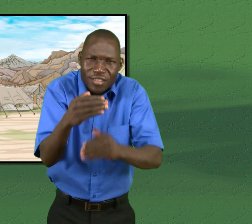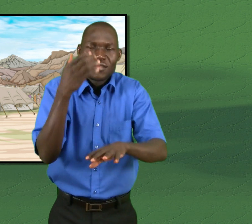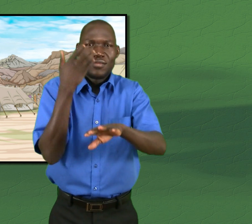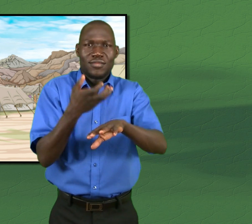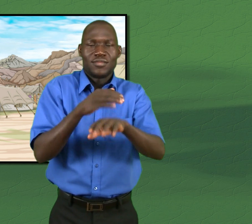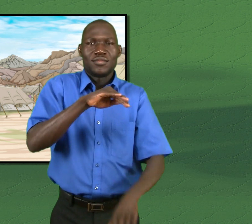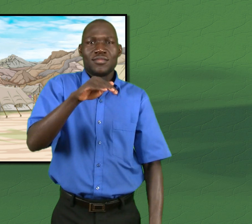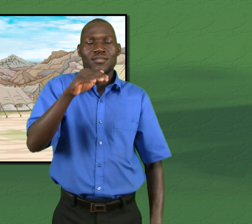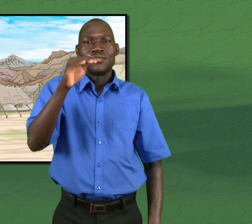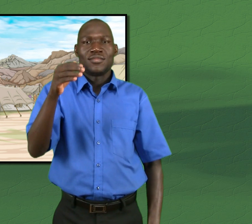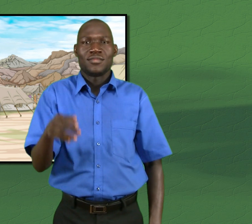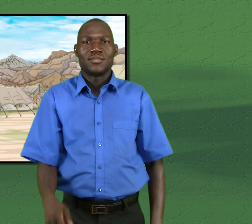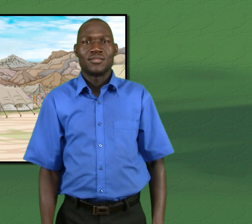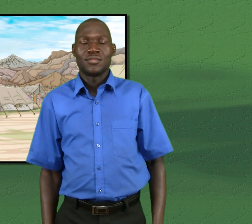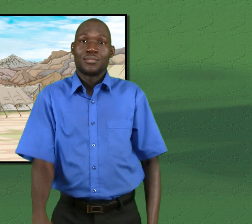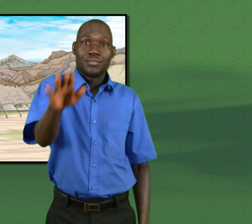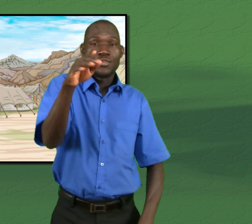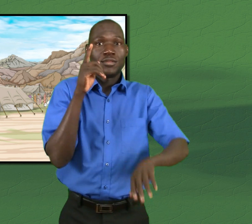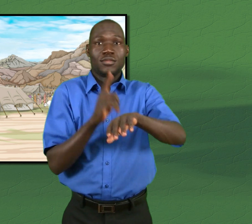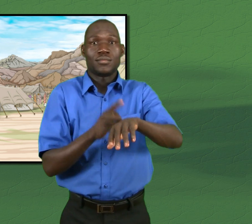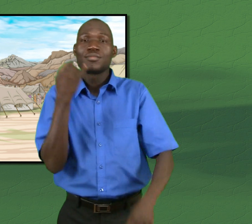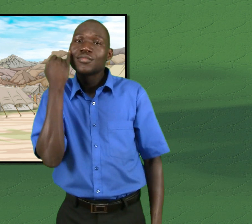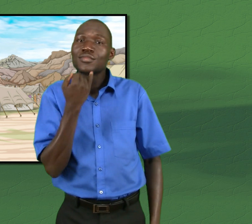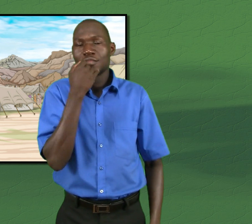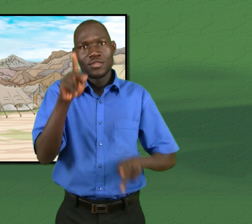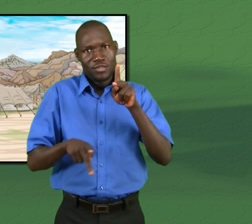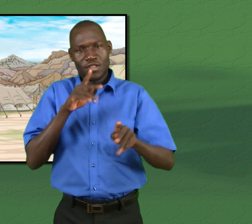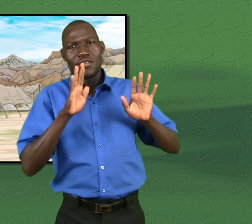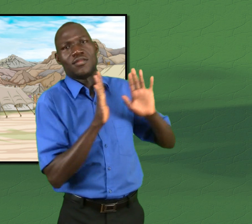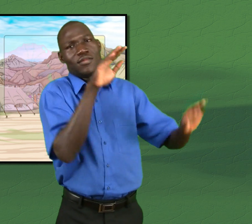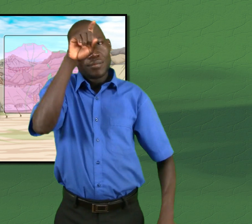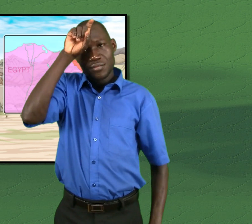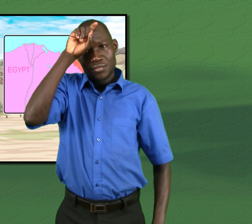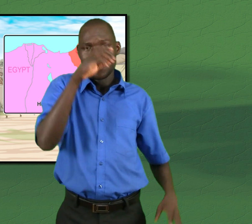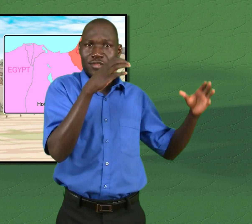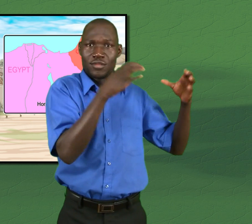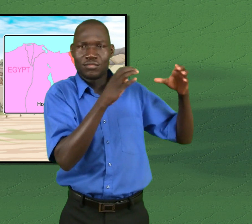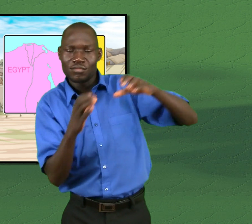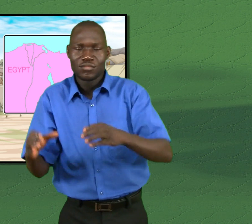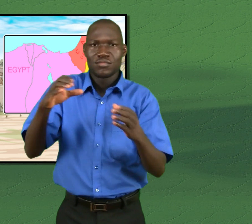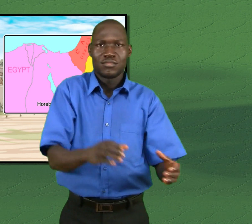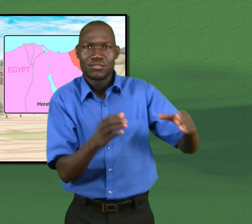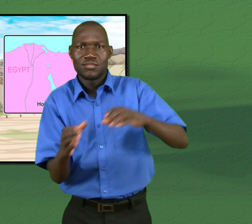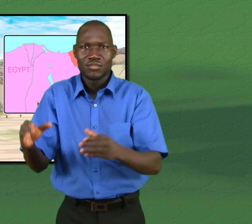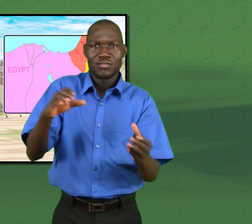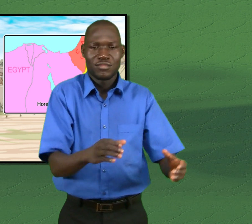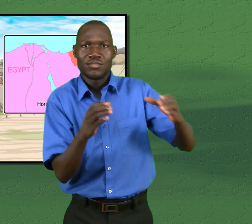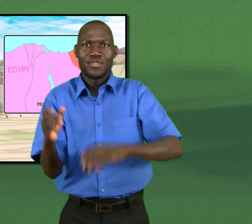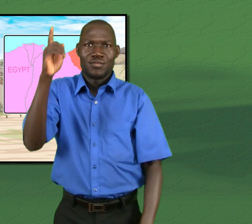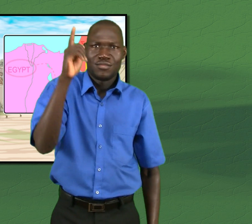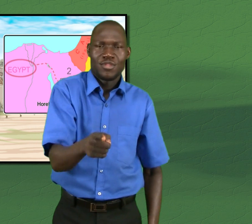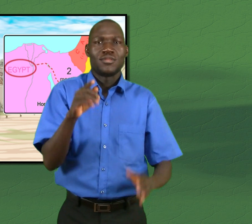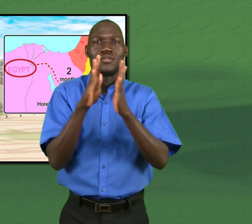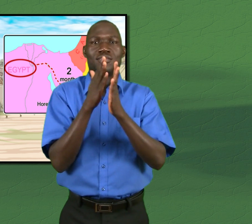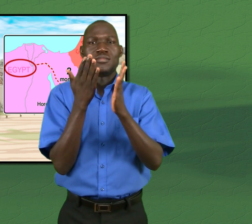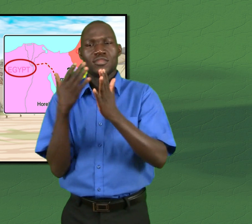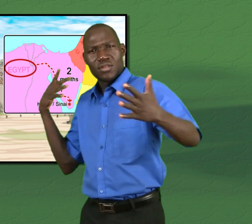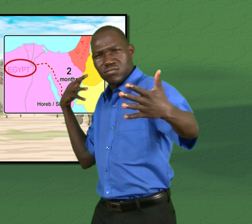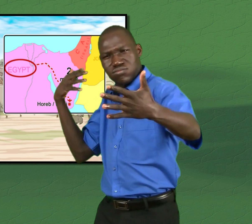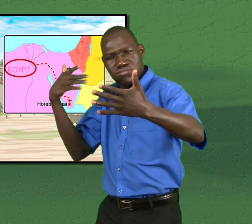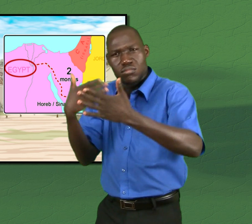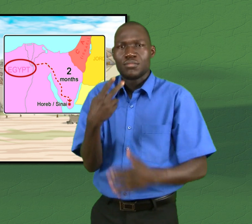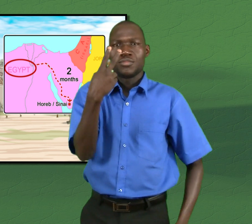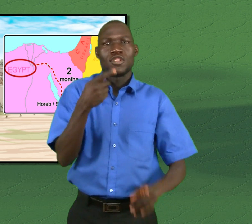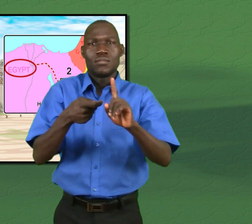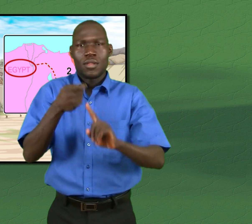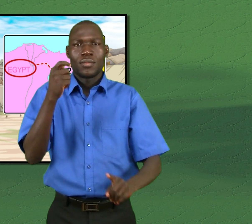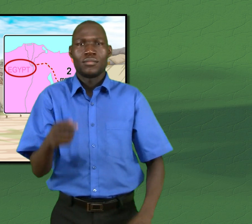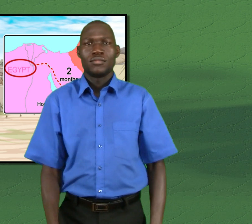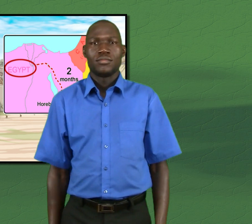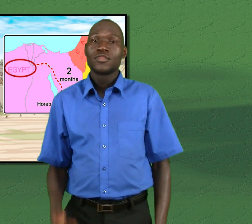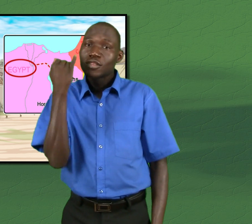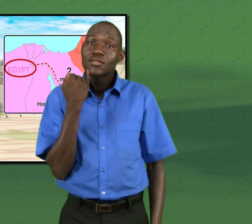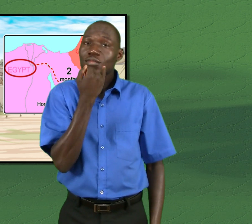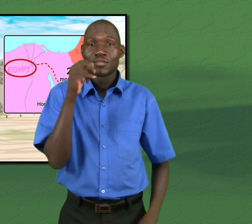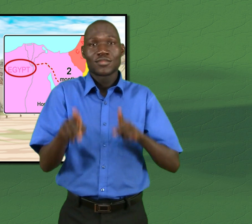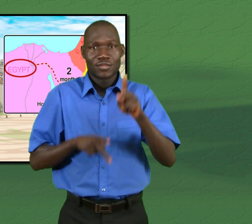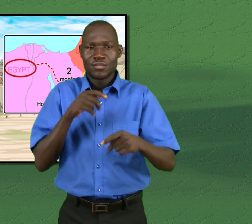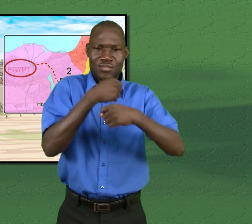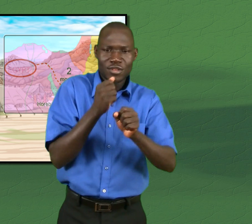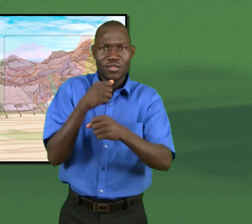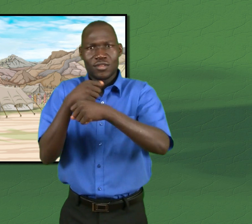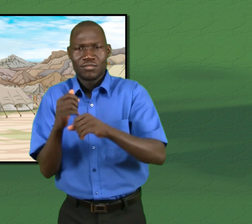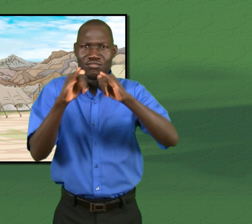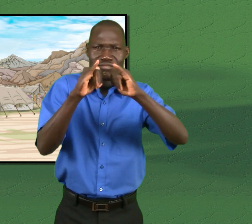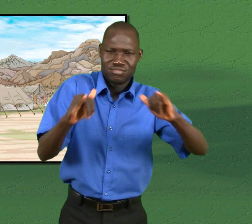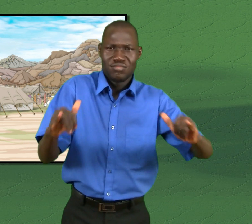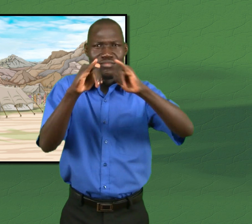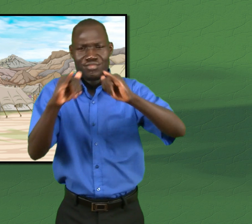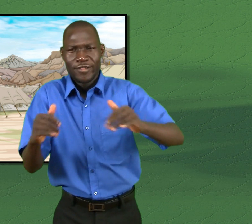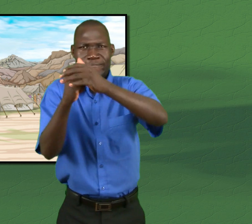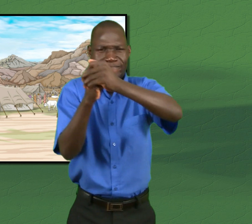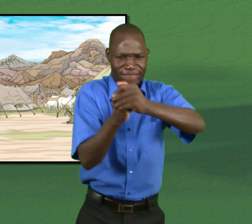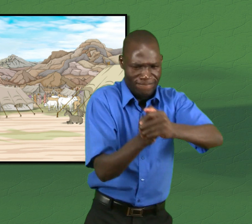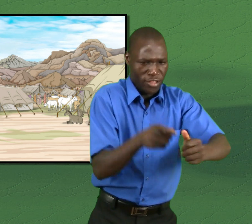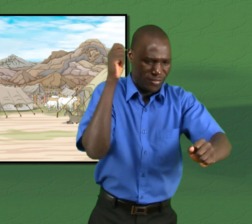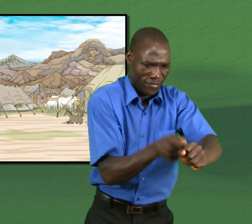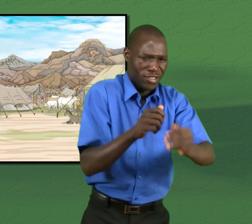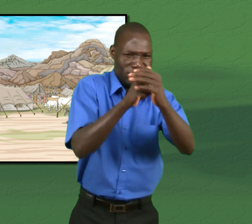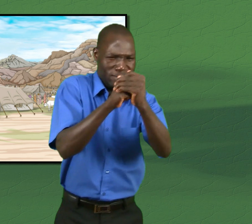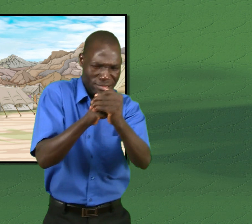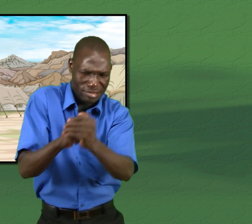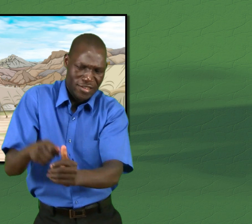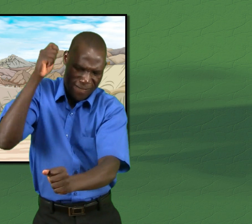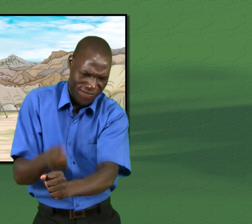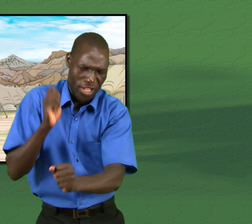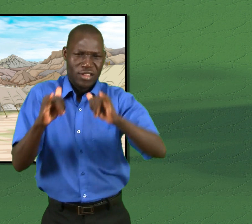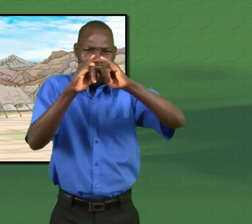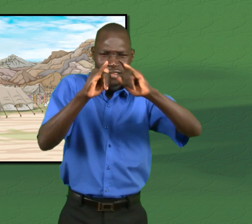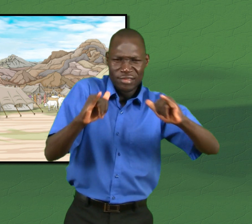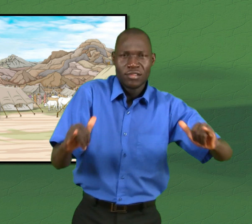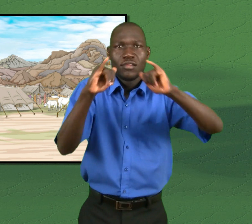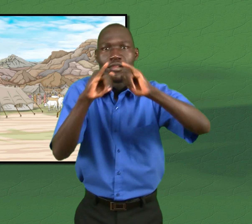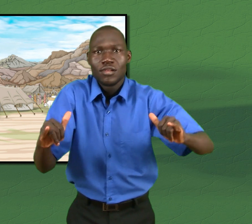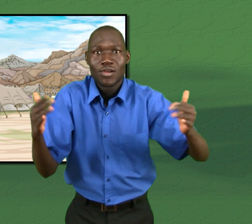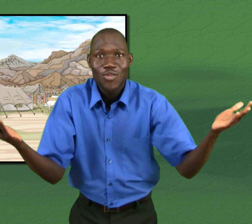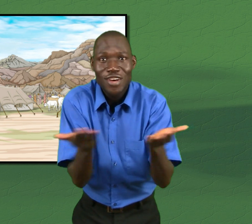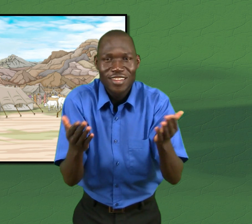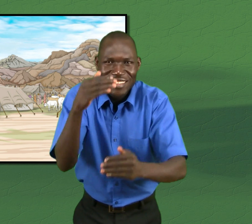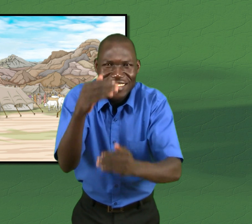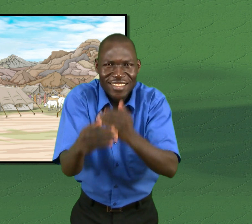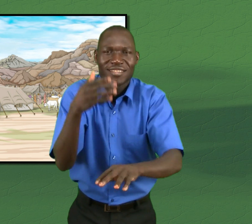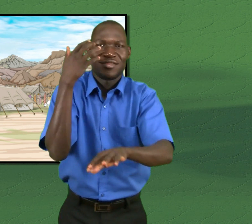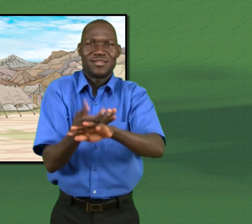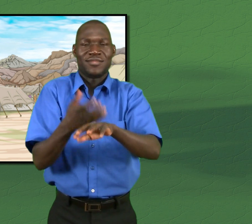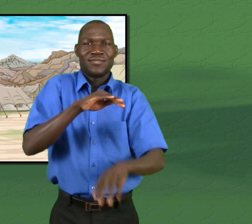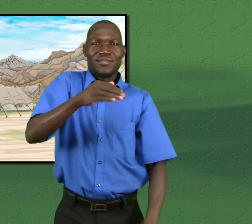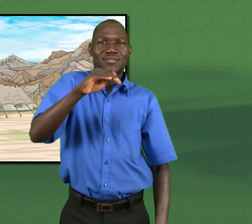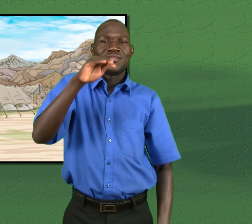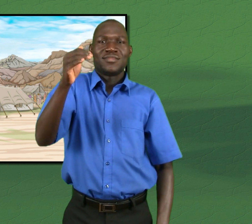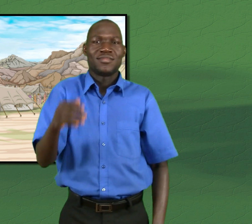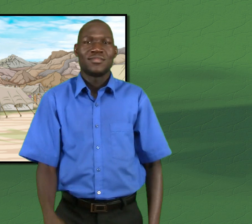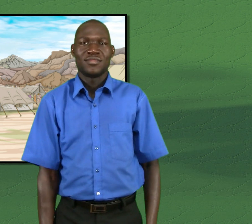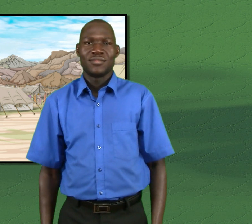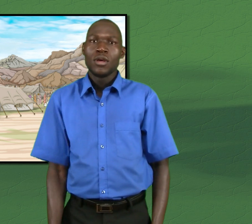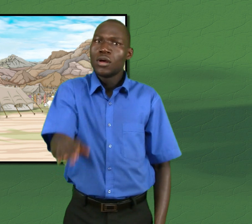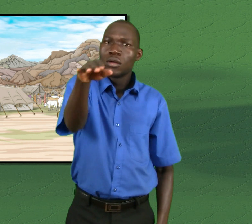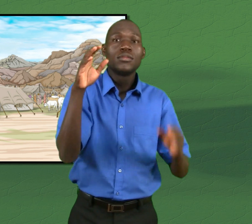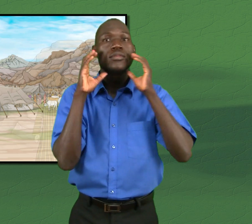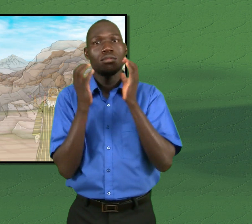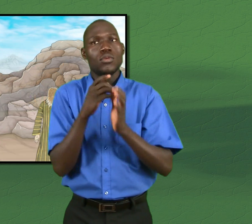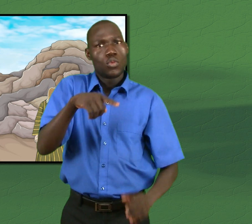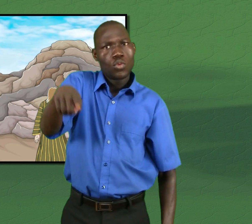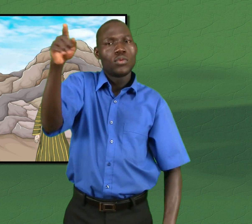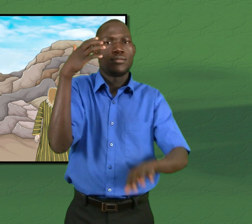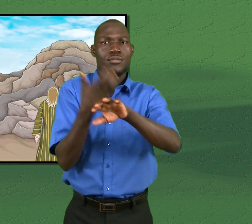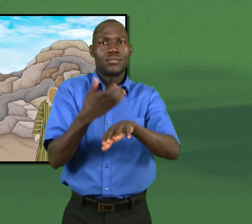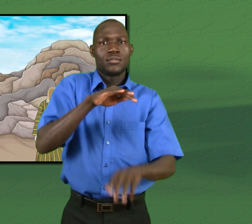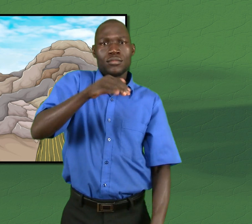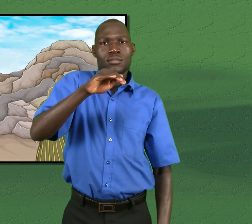After they had set out from Rephidim, they entered the Wilderness of Sinai, and Israel camped there in front of the mountain.